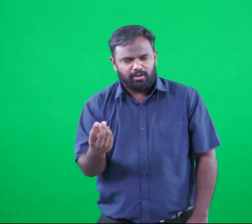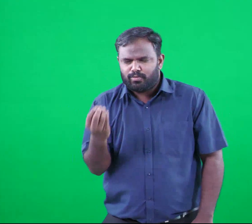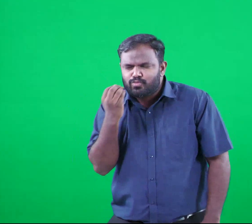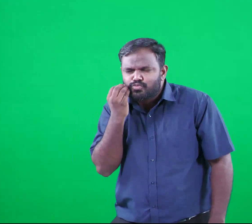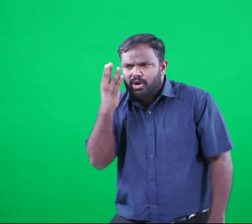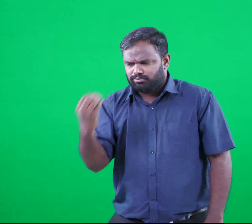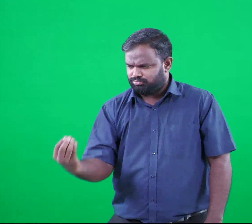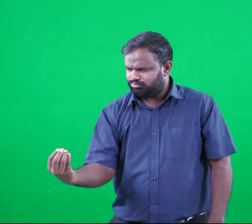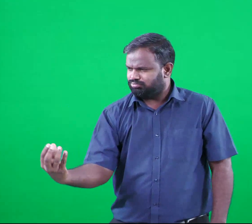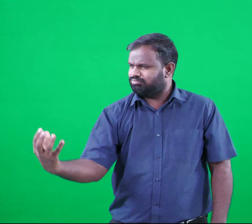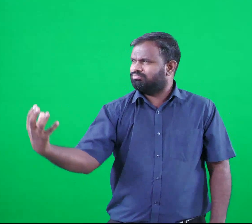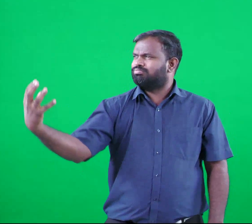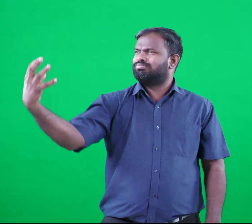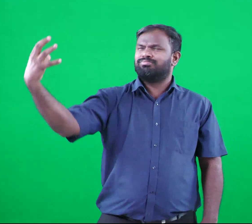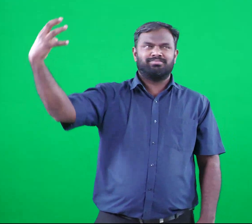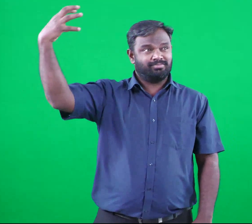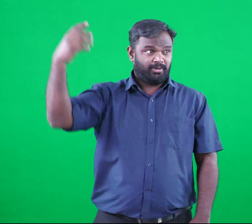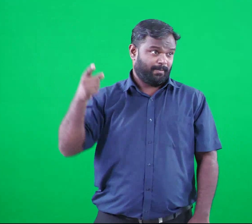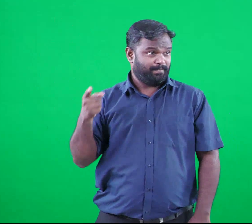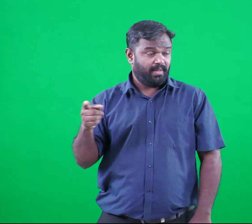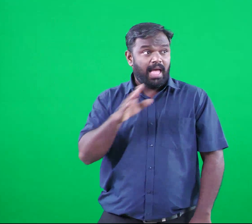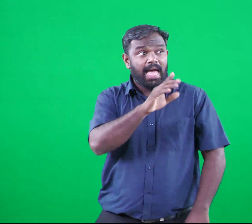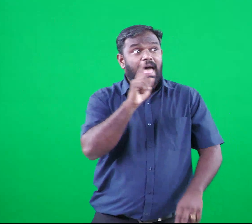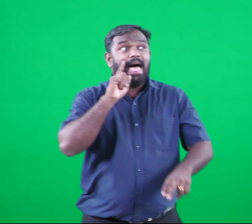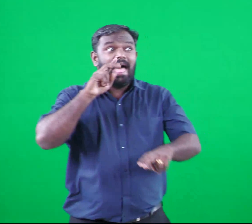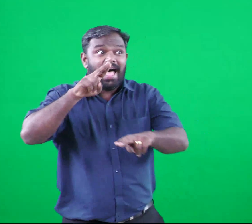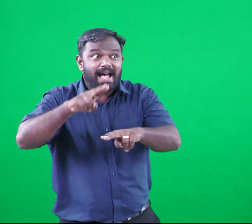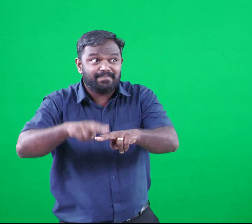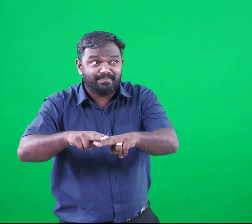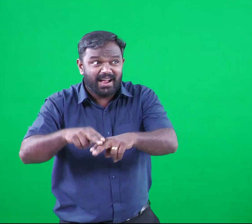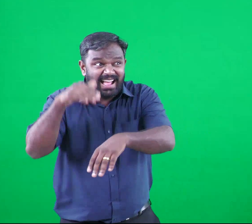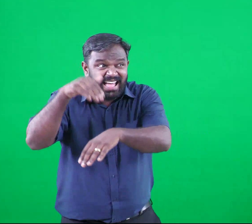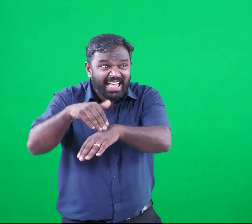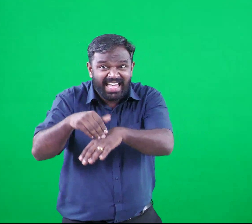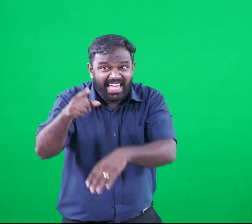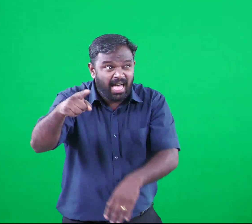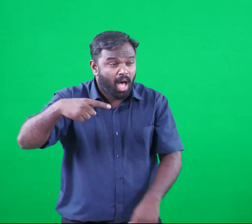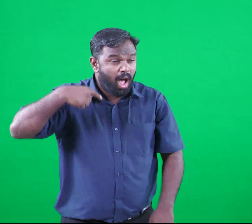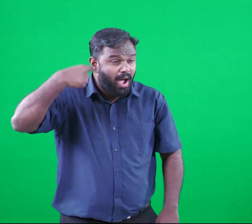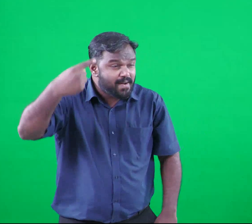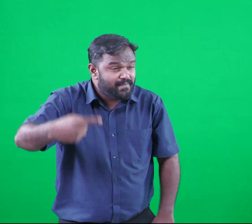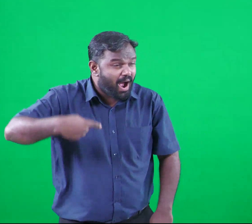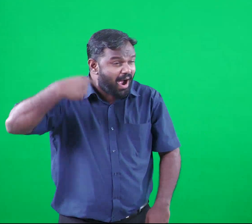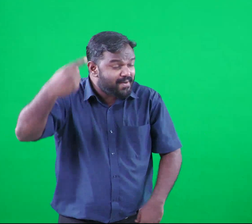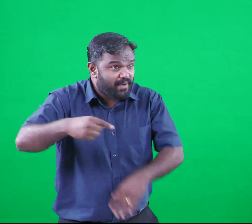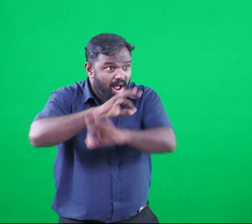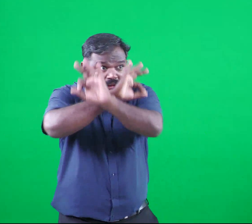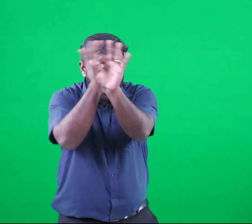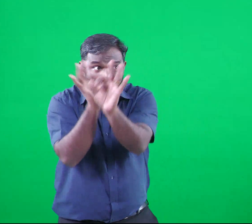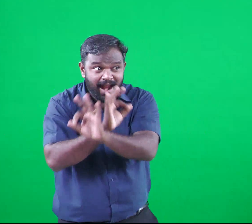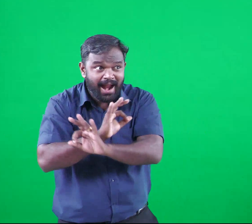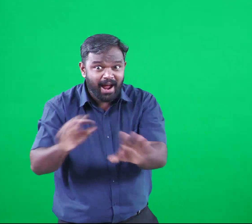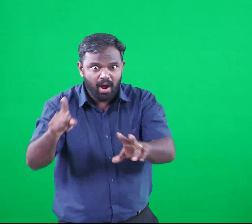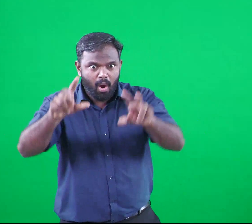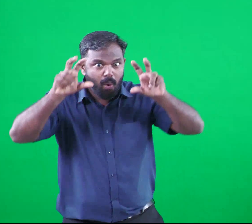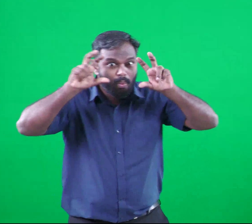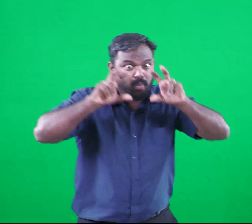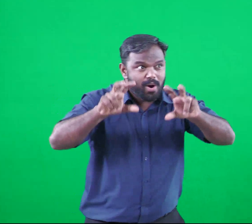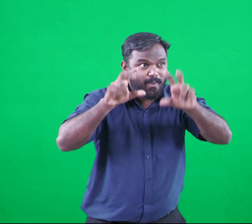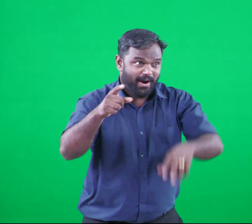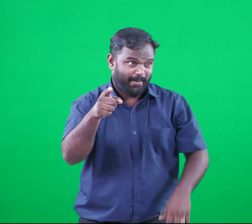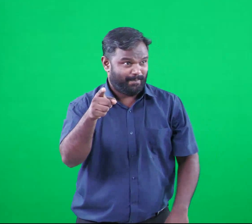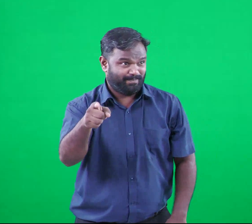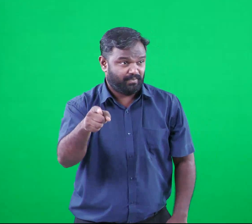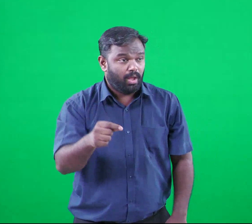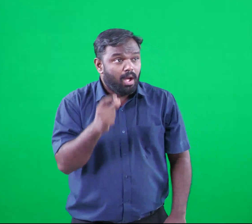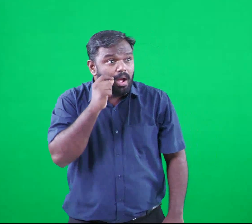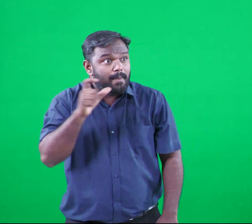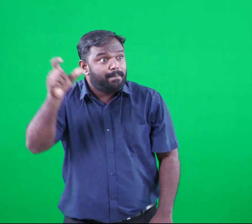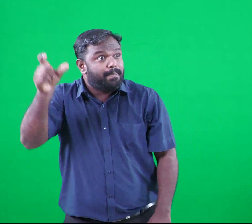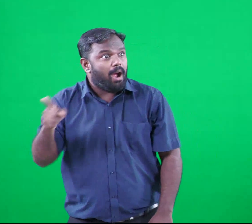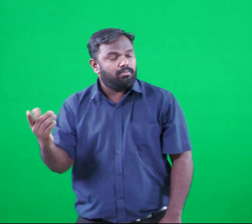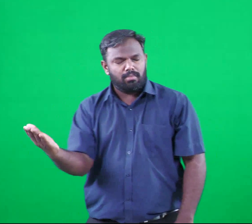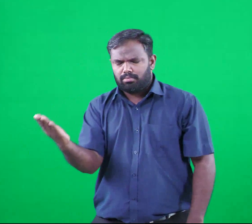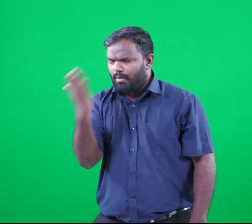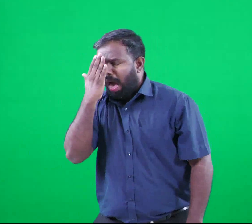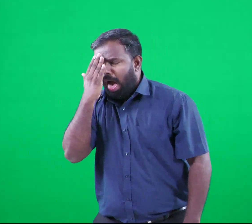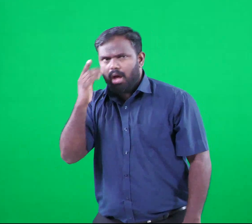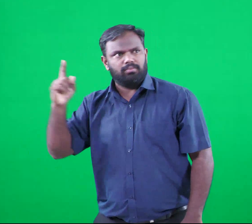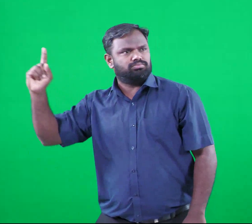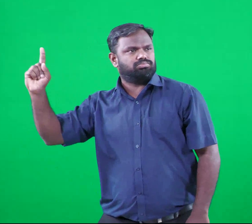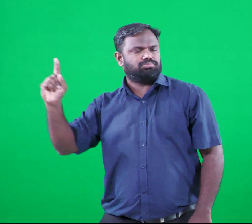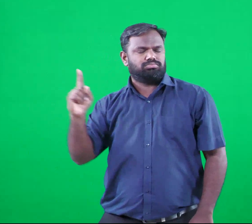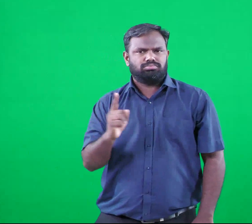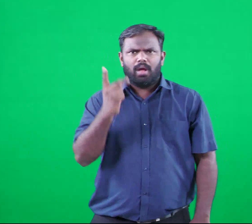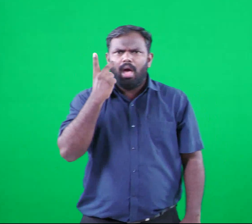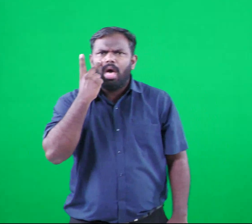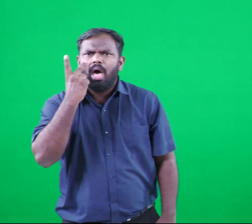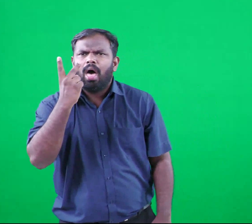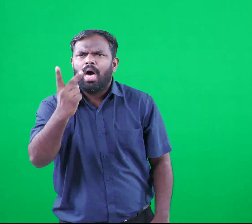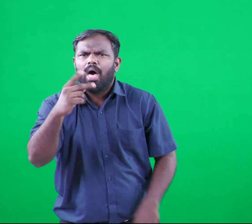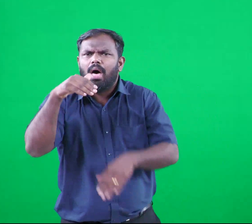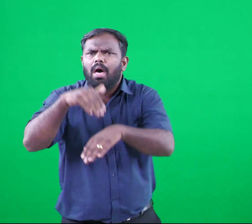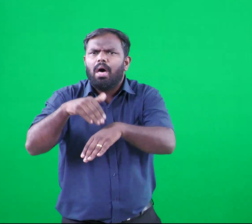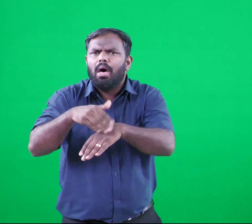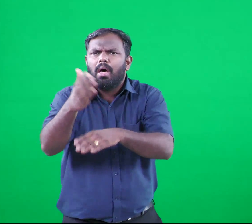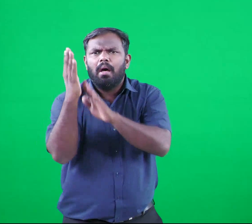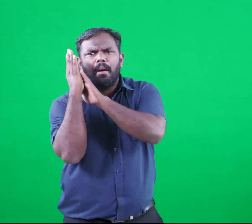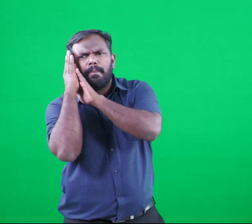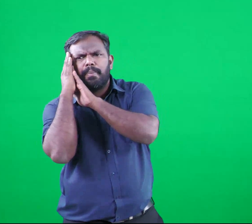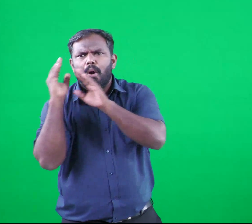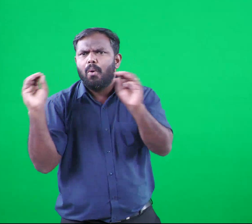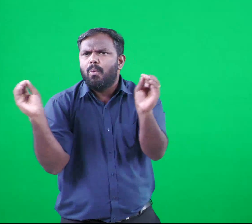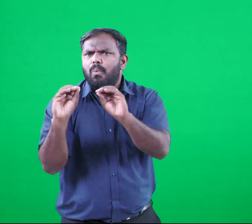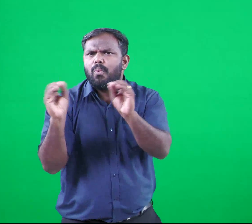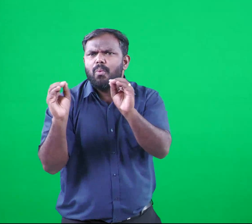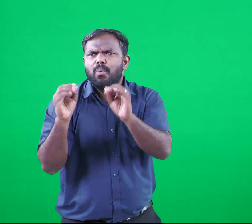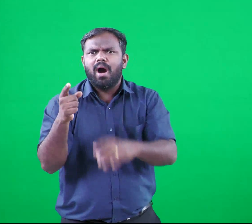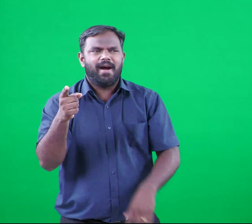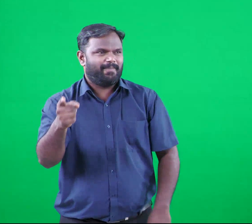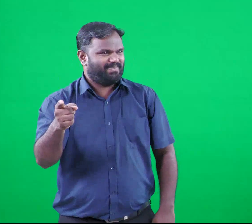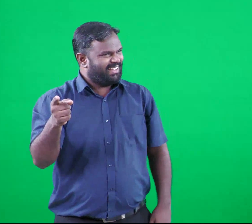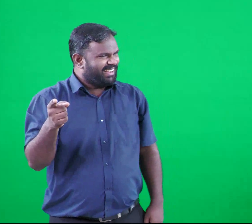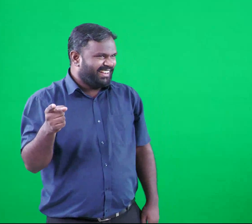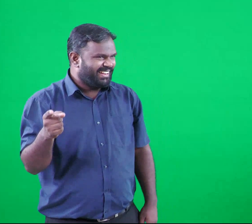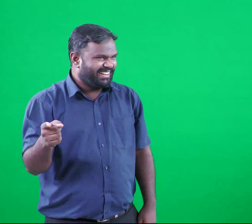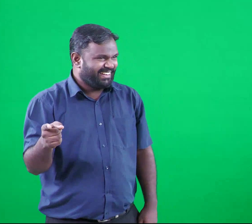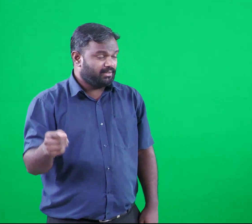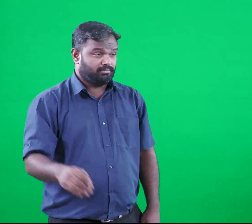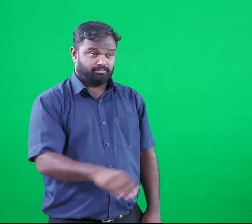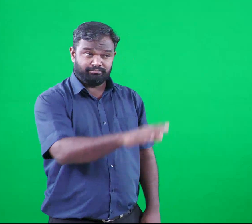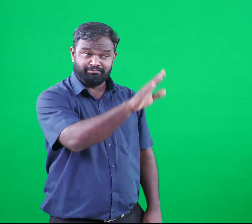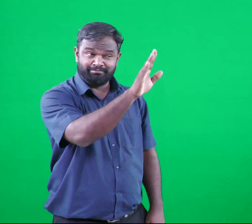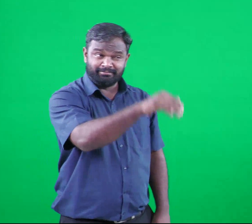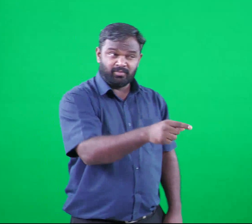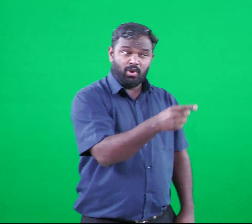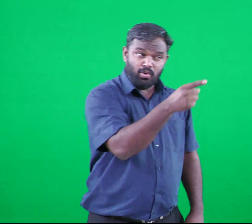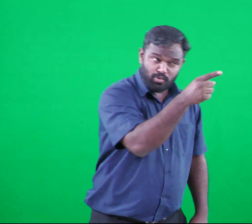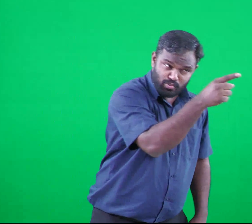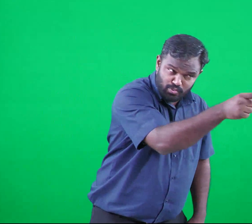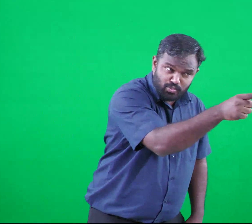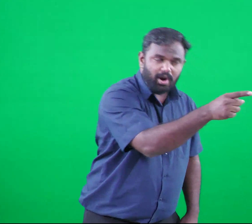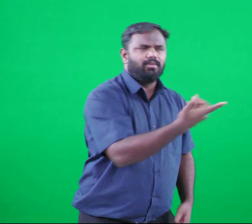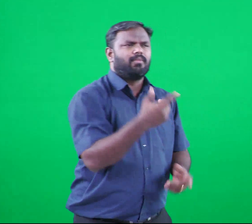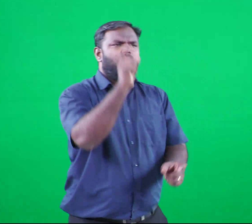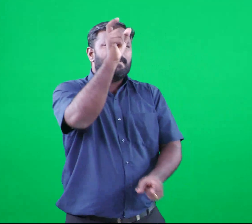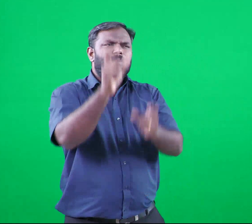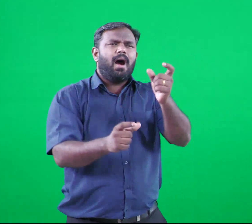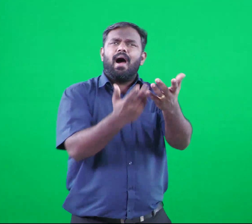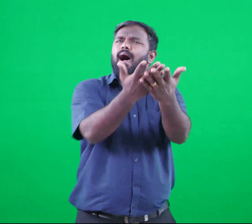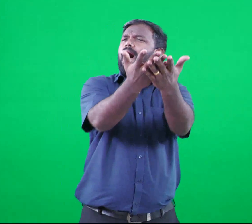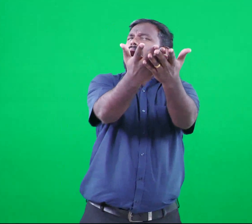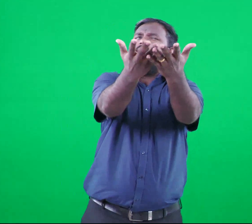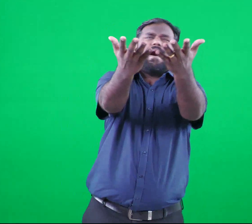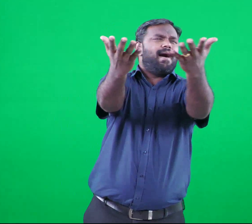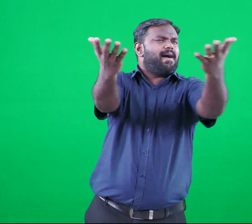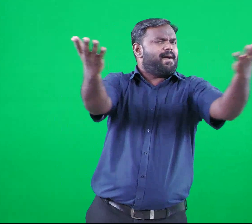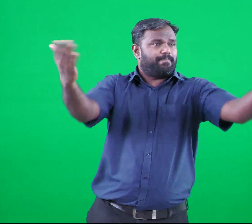Otherwise, he may arrive without notice and find you sleeping.